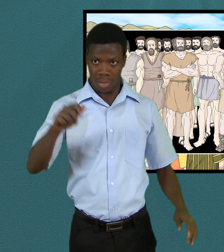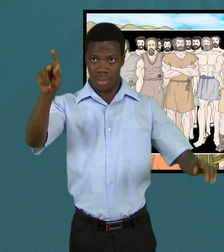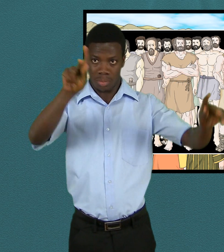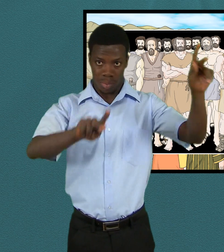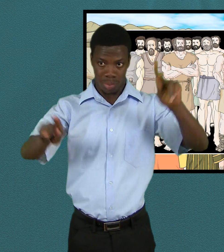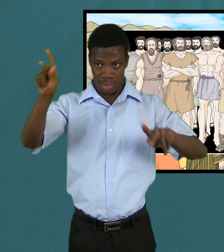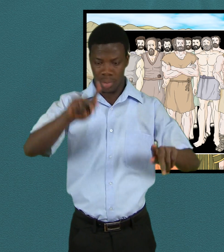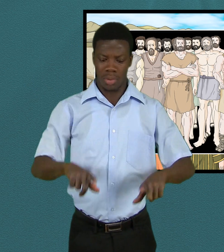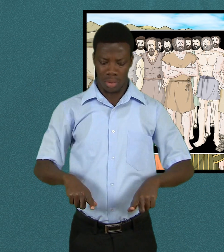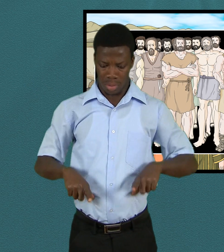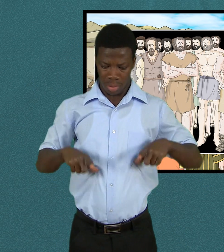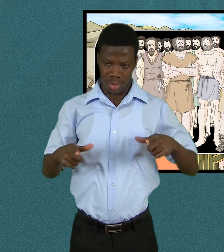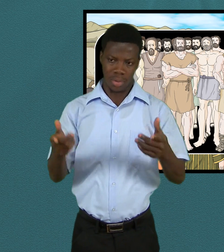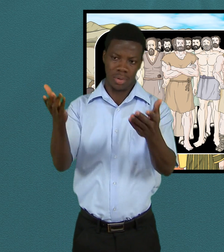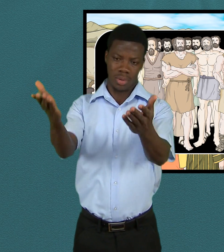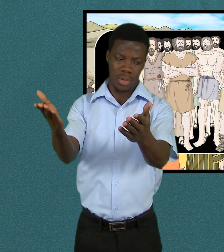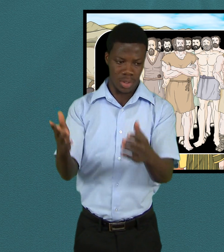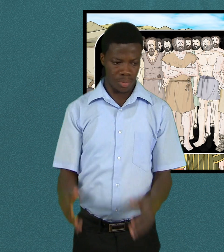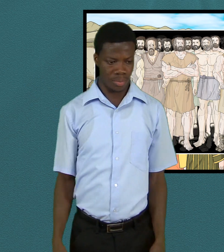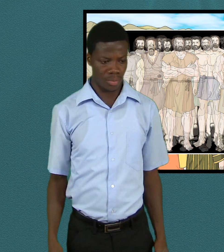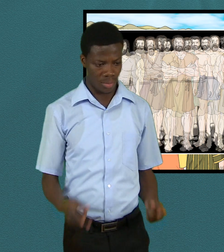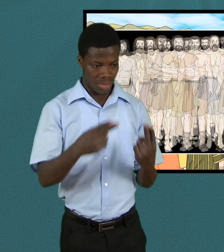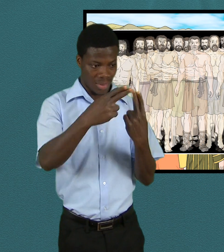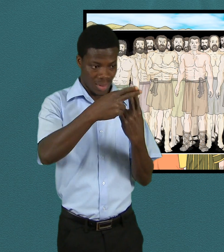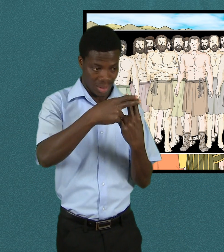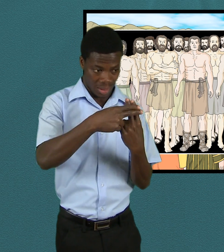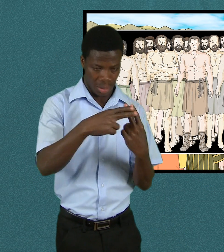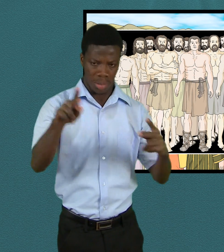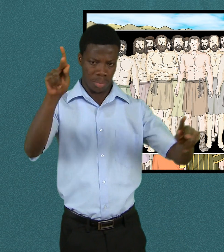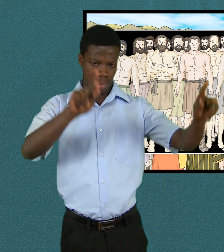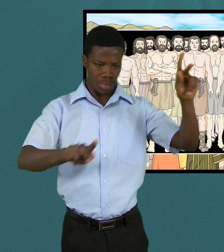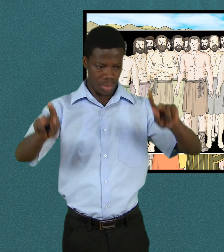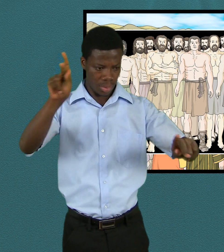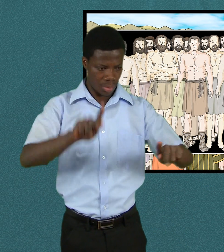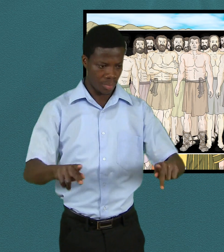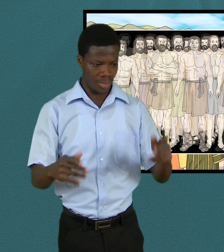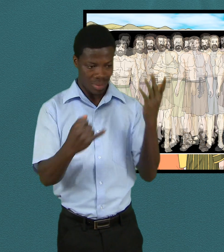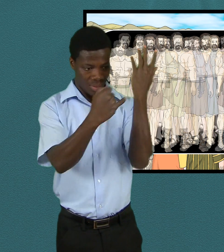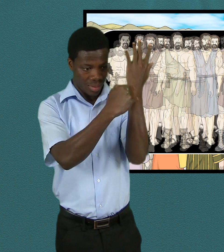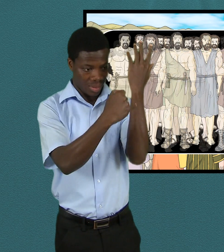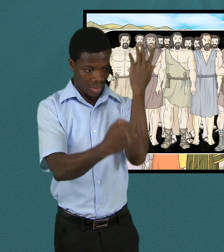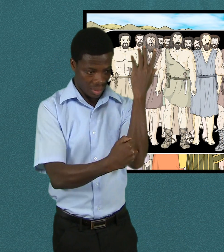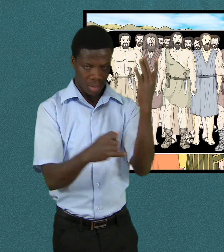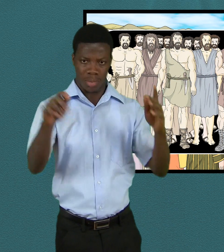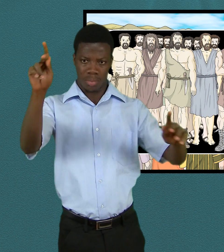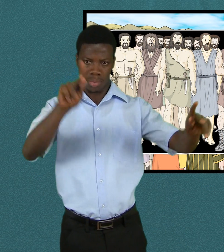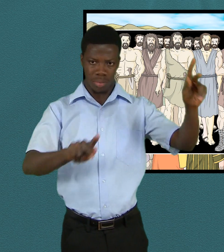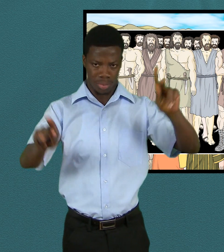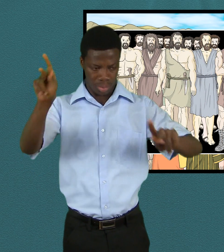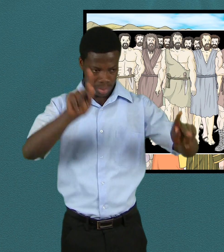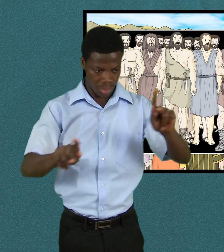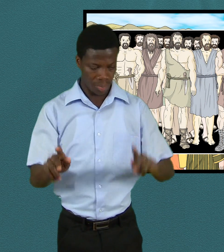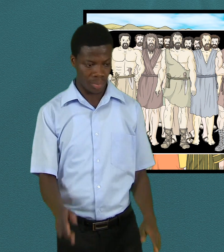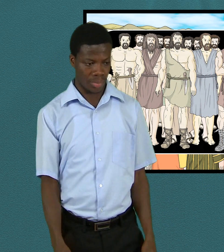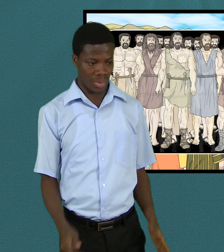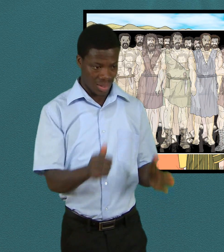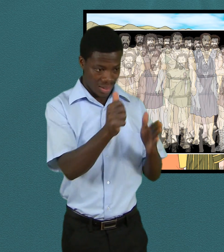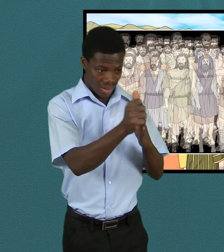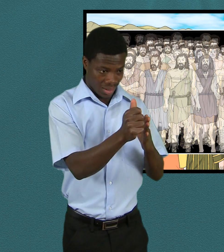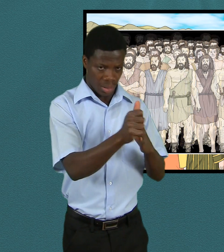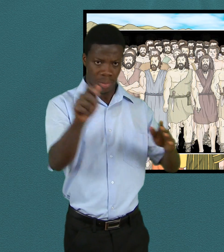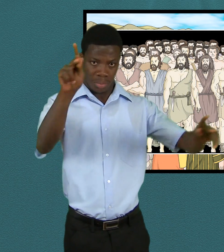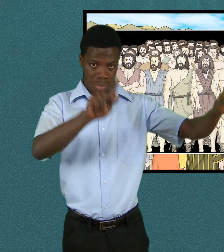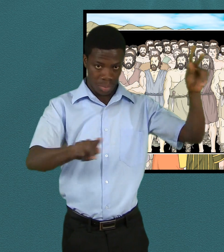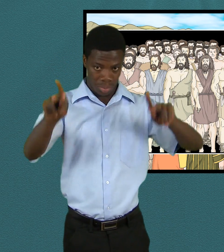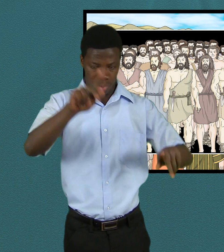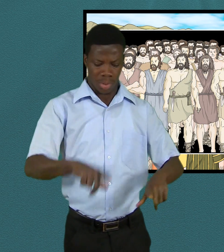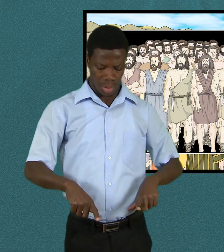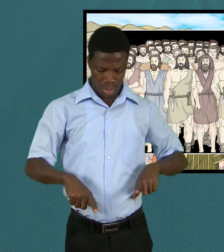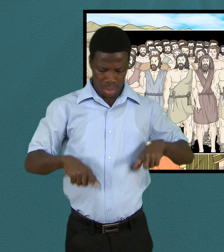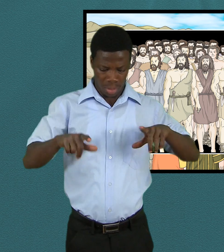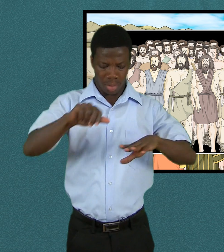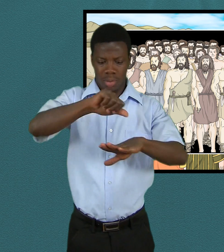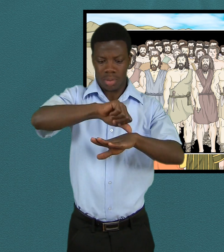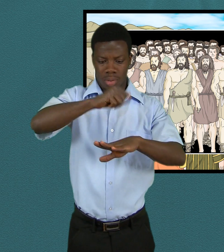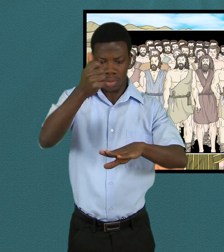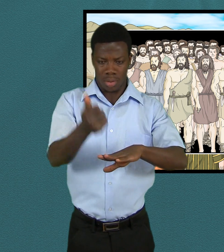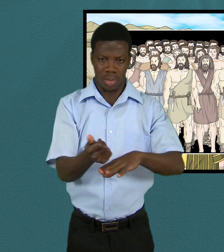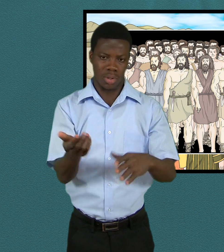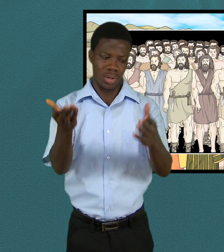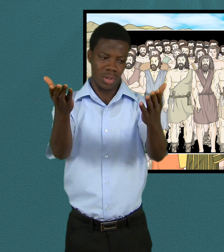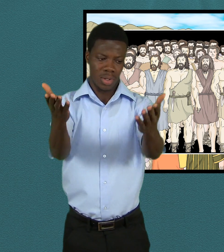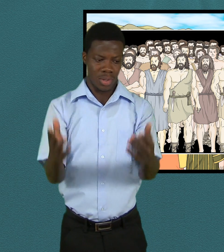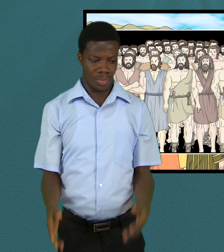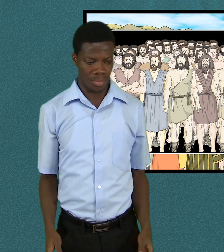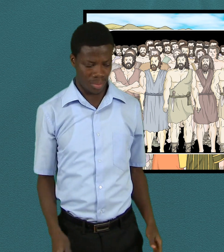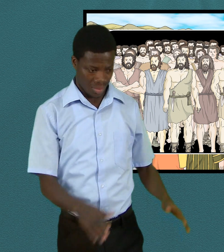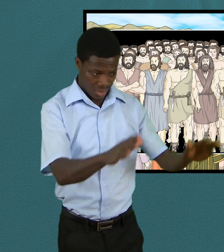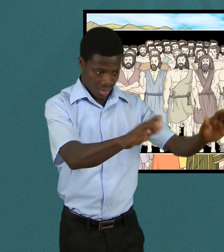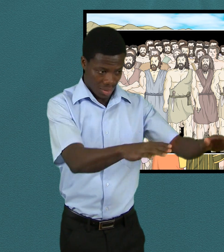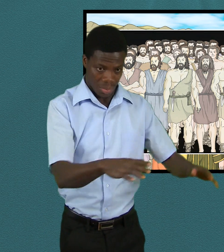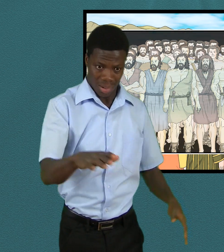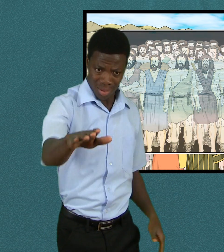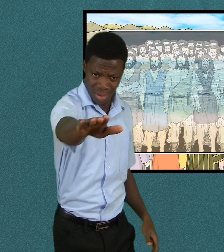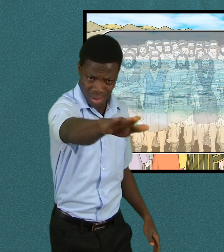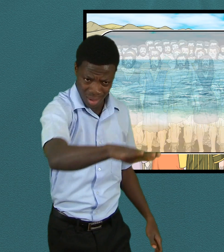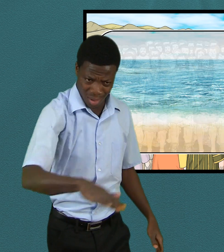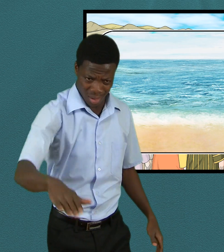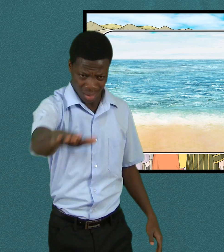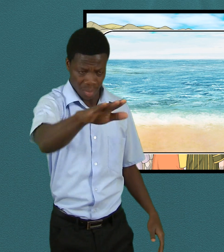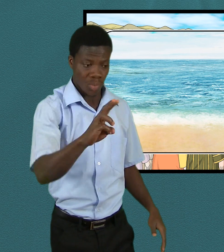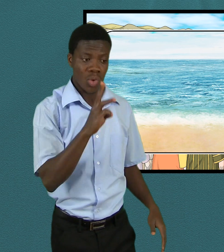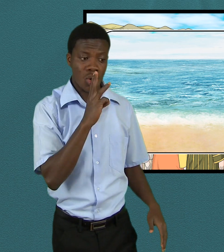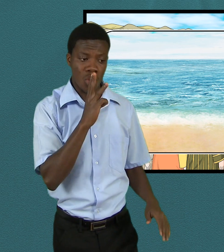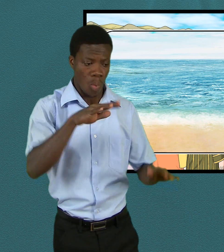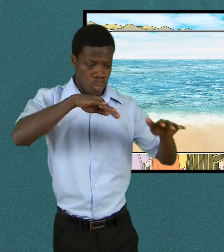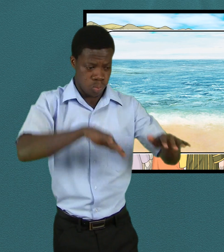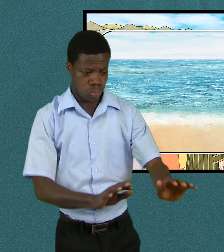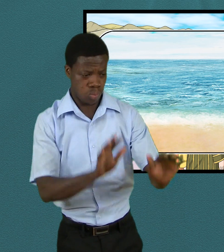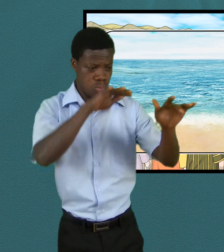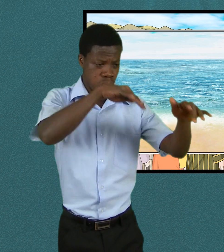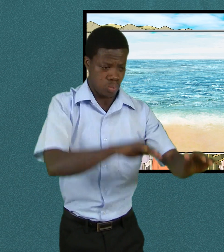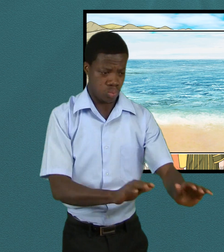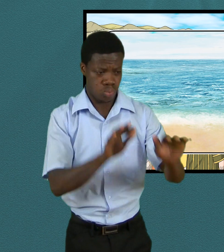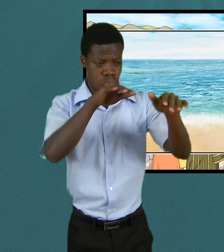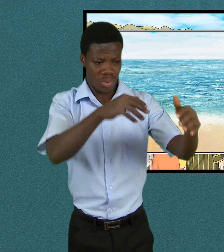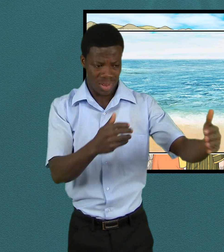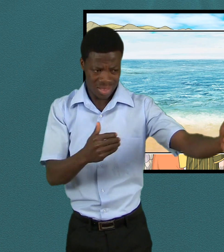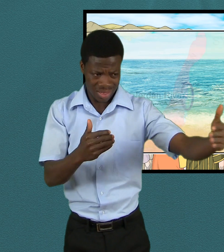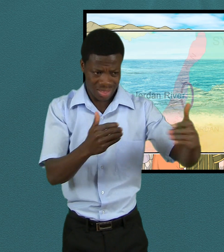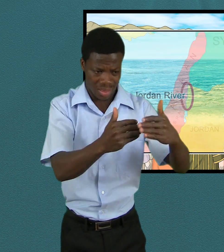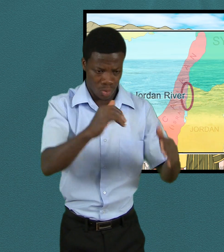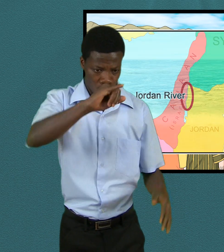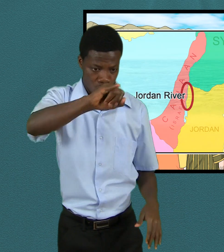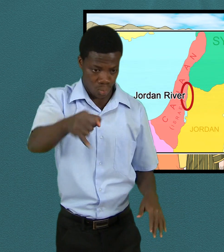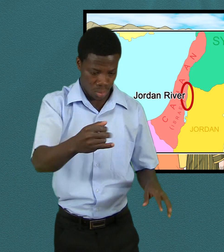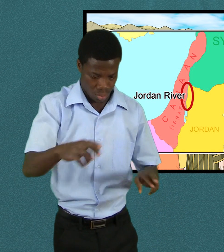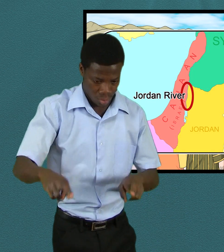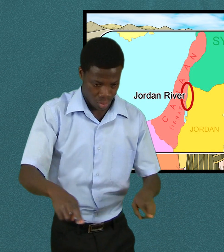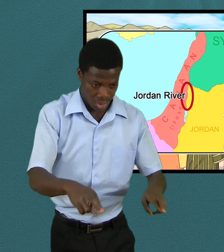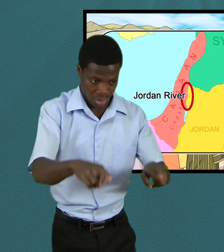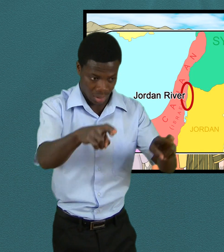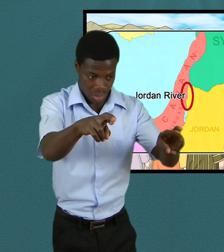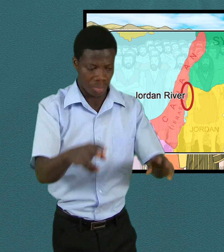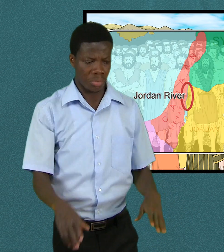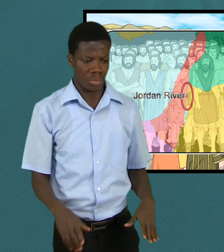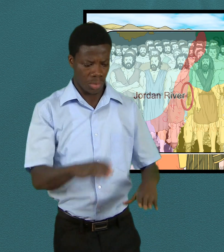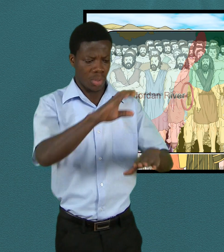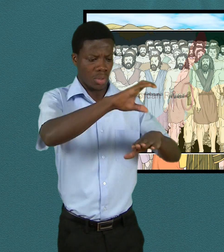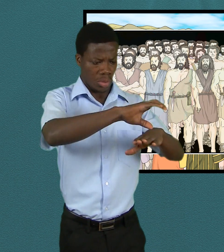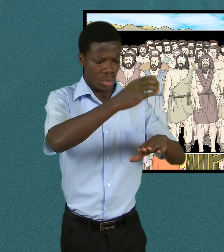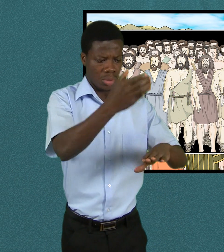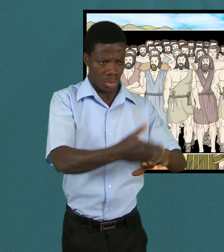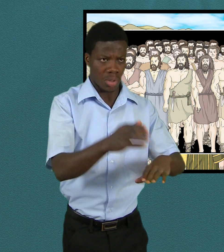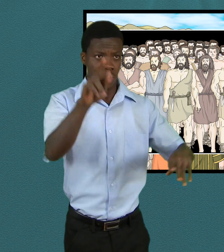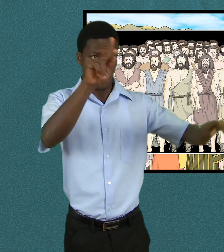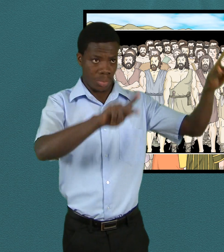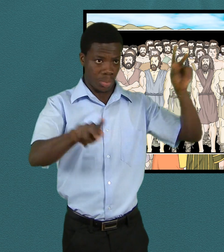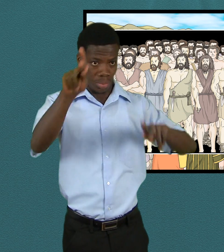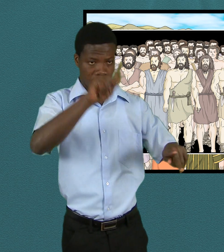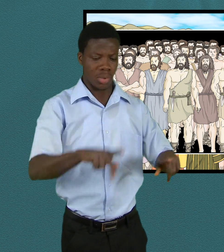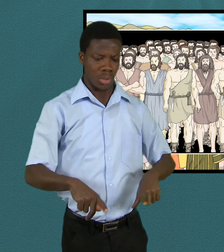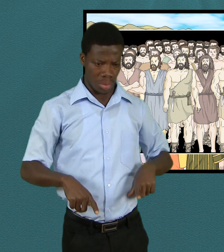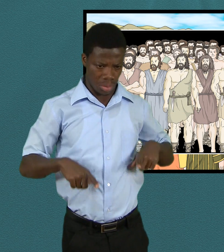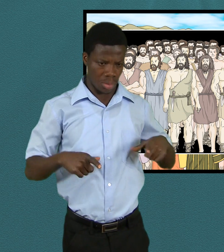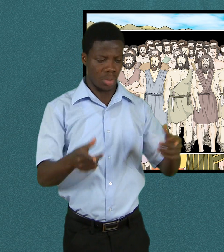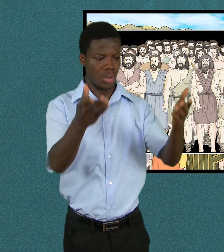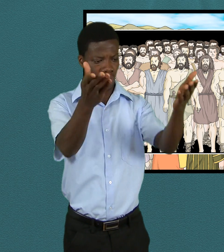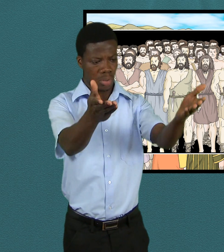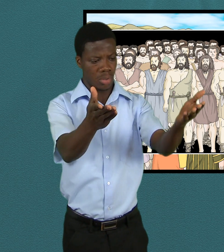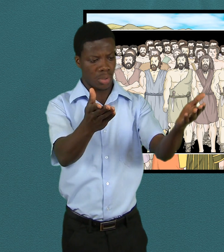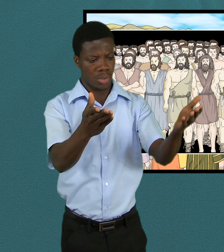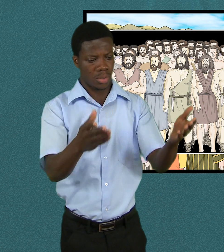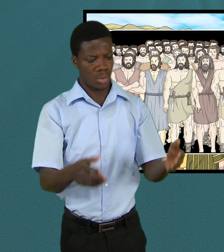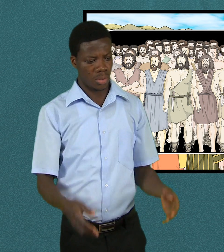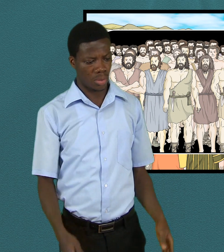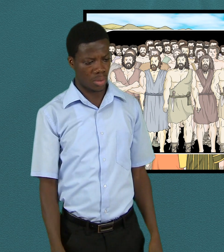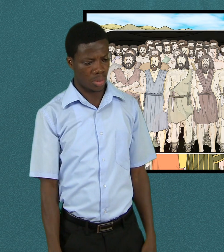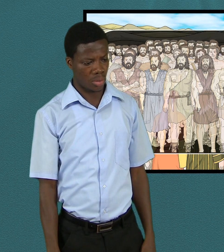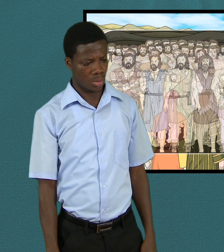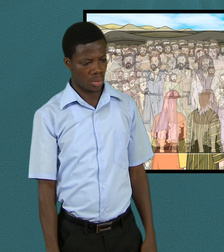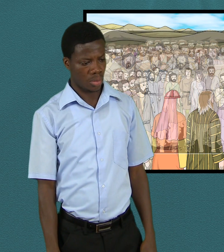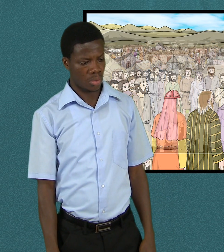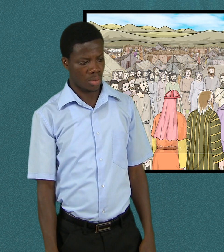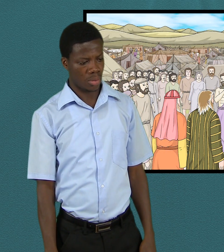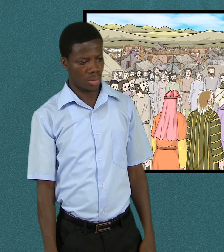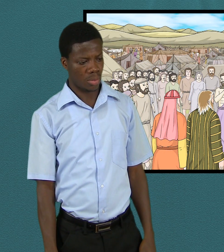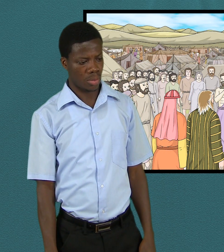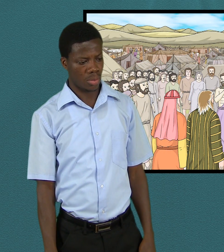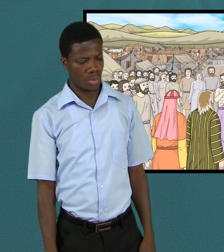the Hittites, Jebusites, and Amorites live in the hill country; and the Canaanites live by the sea and along the Jordan.”